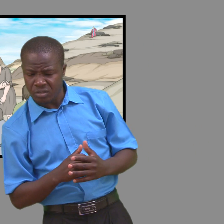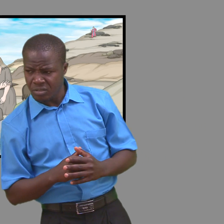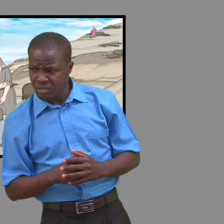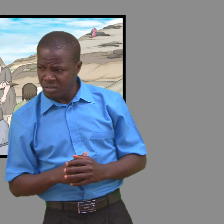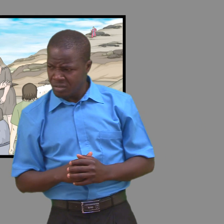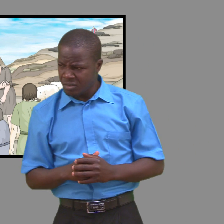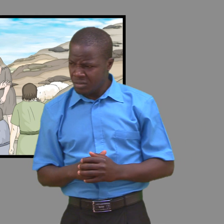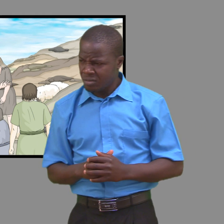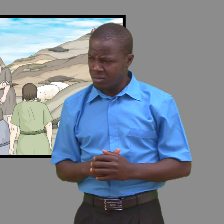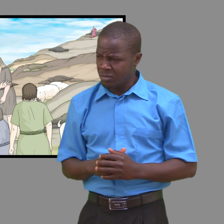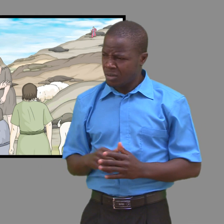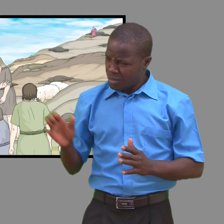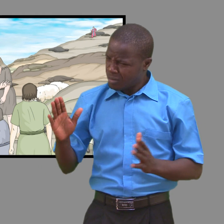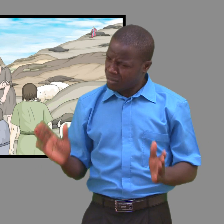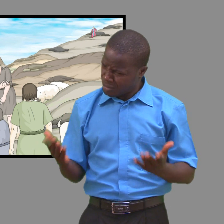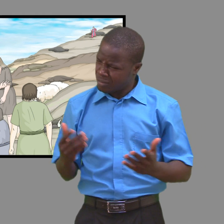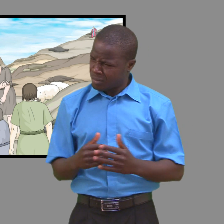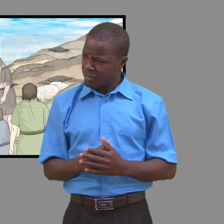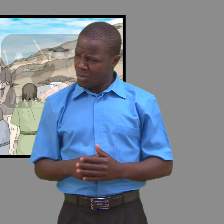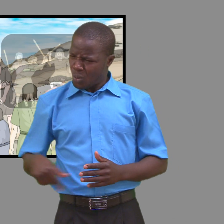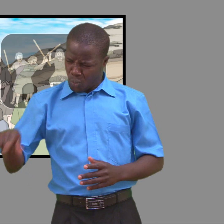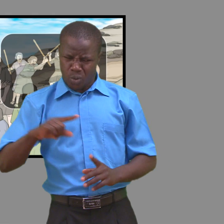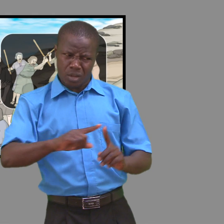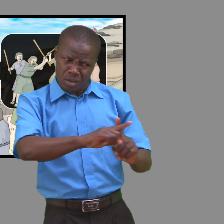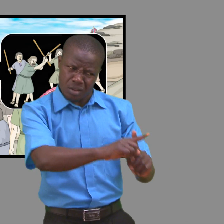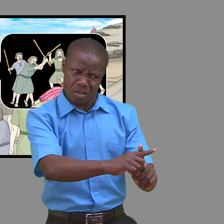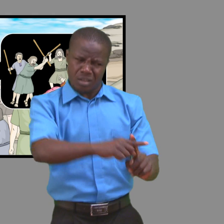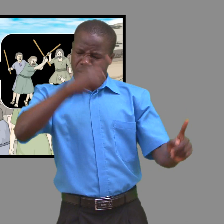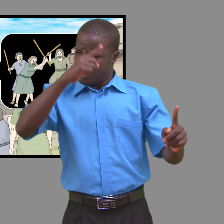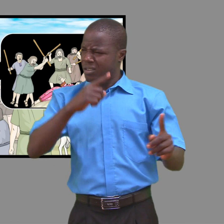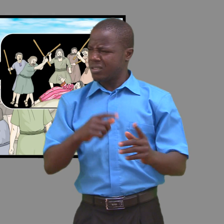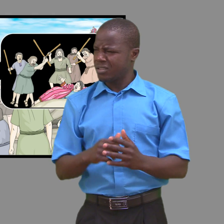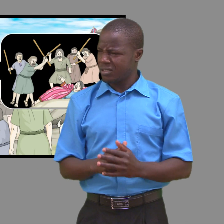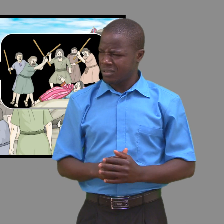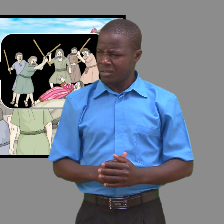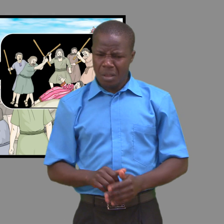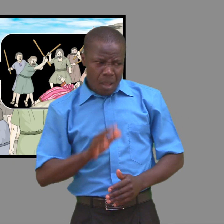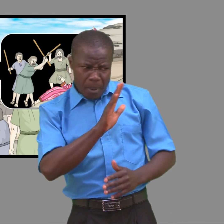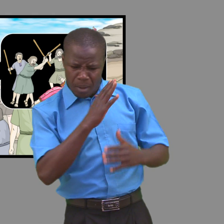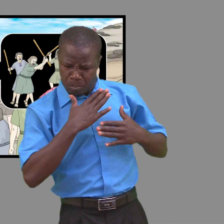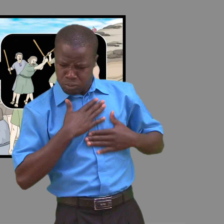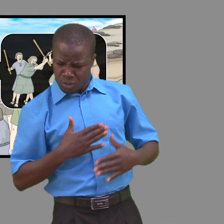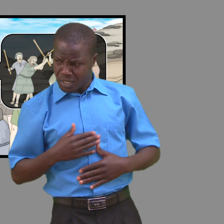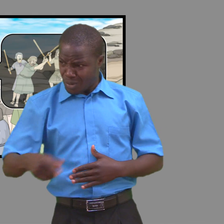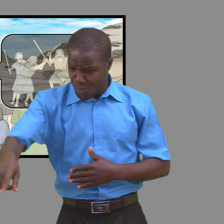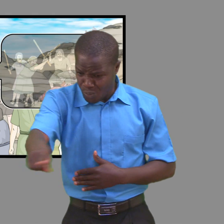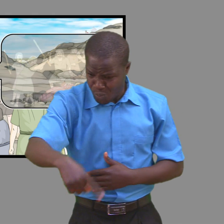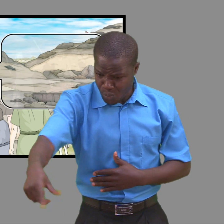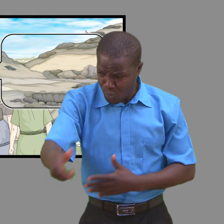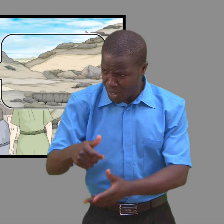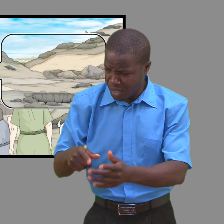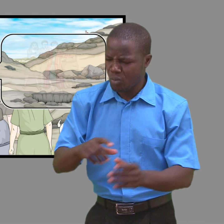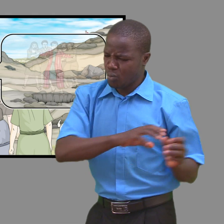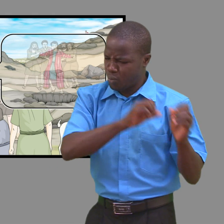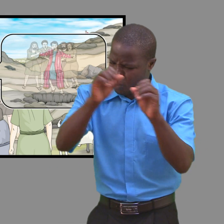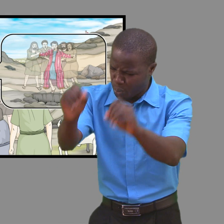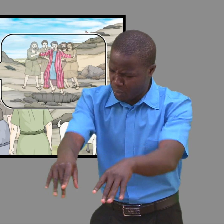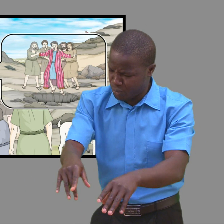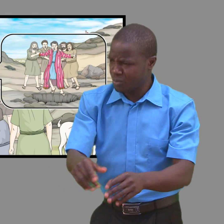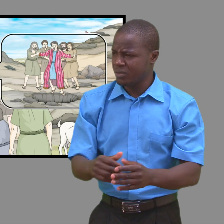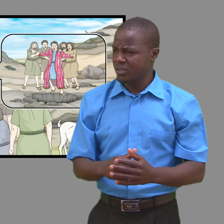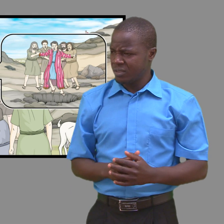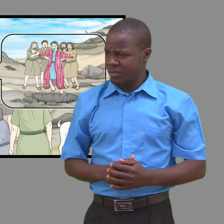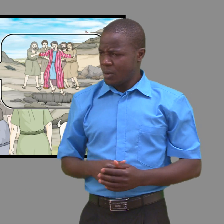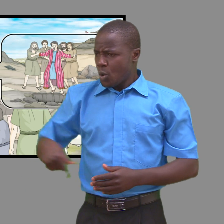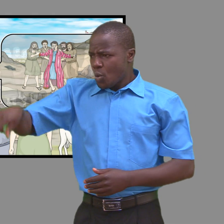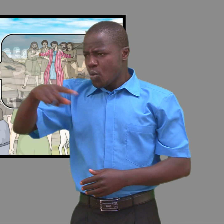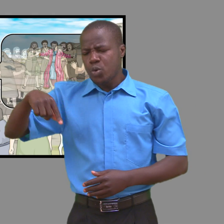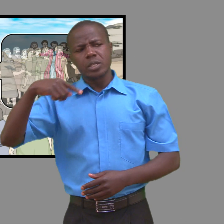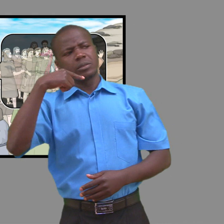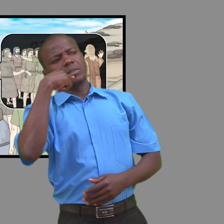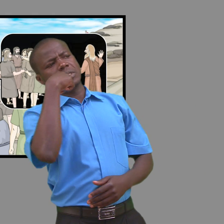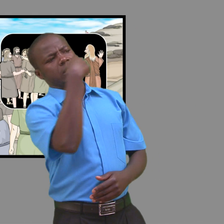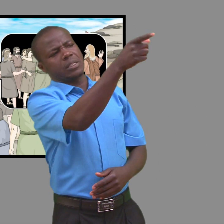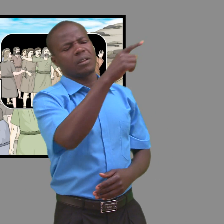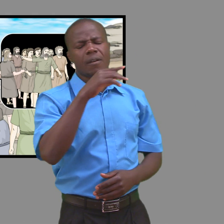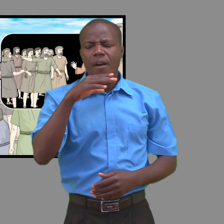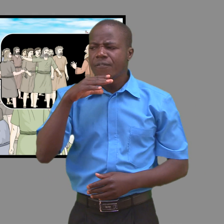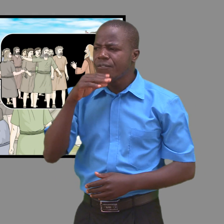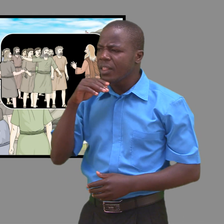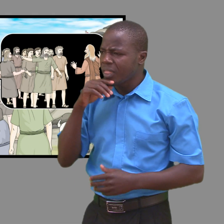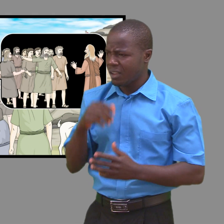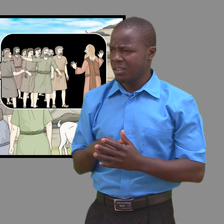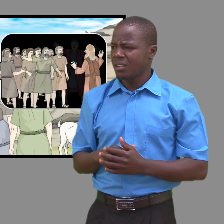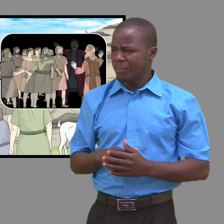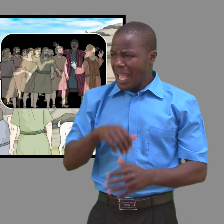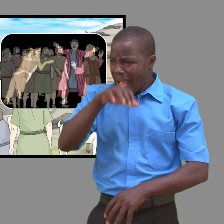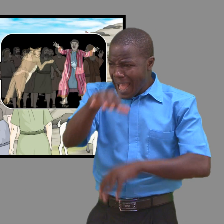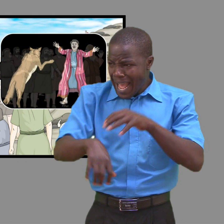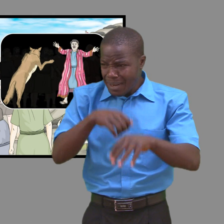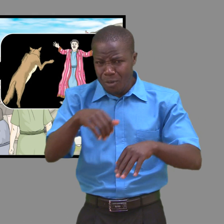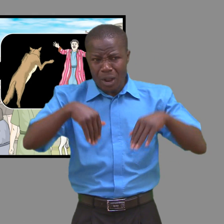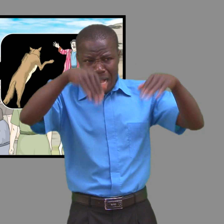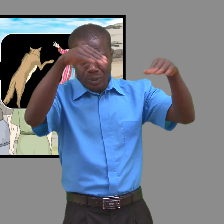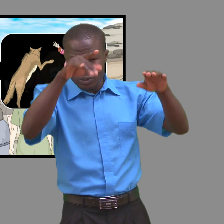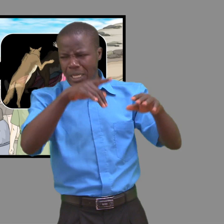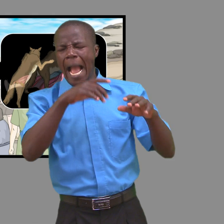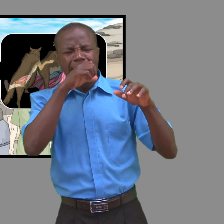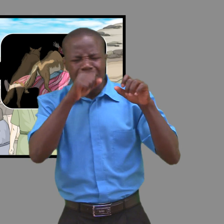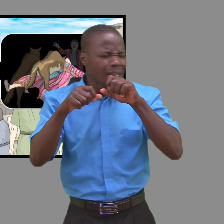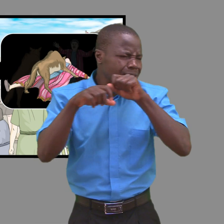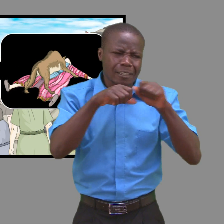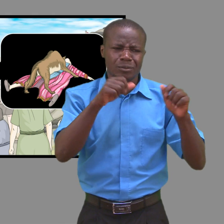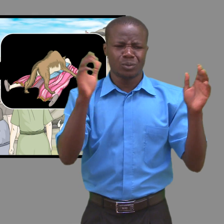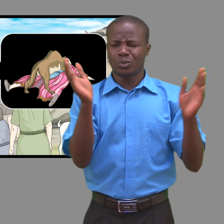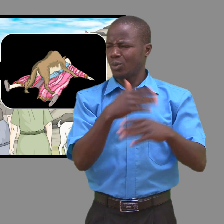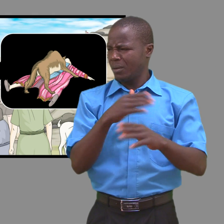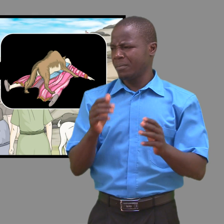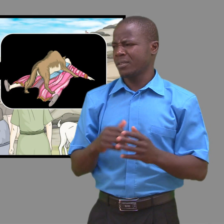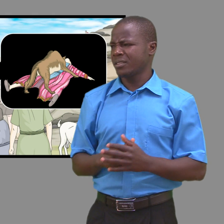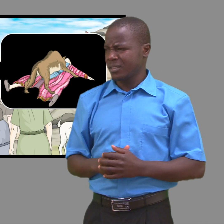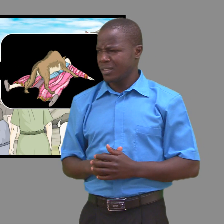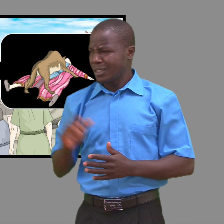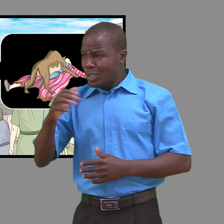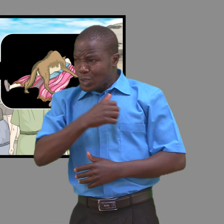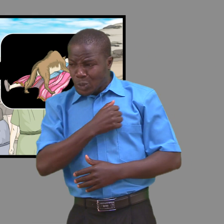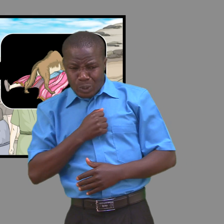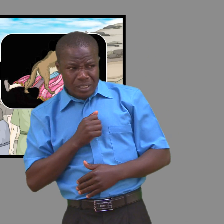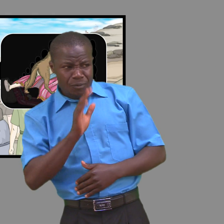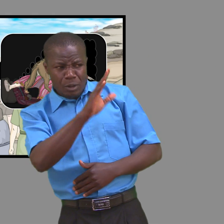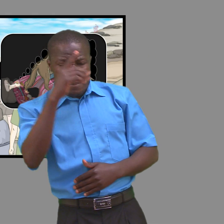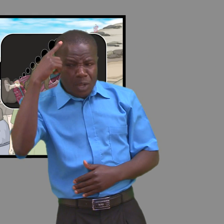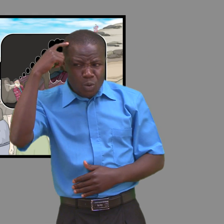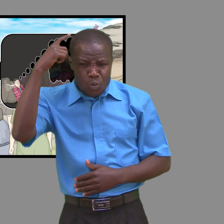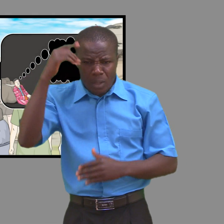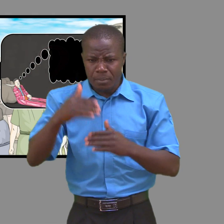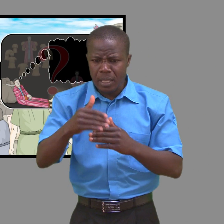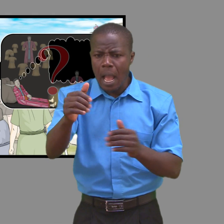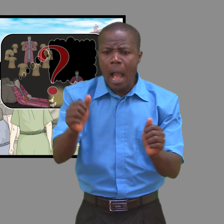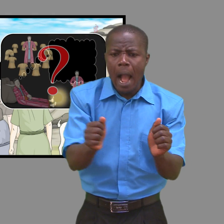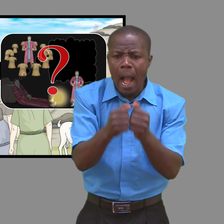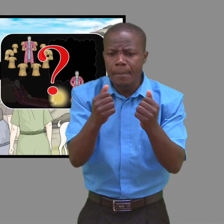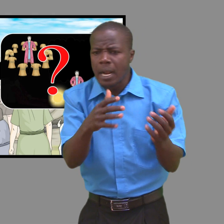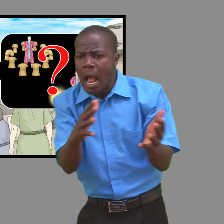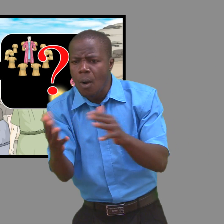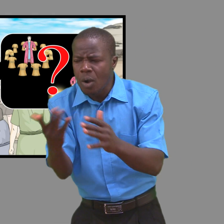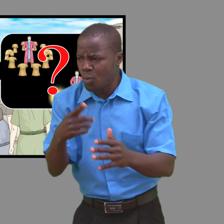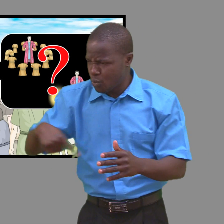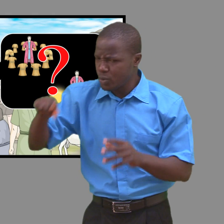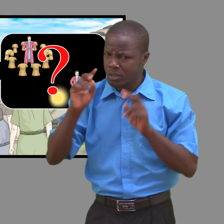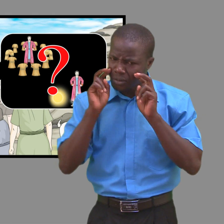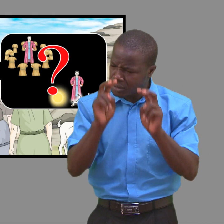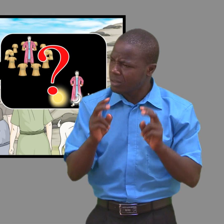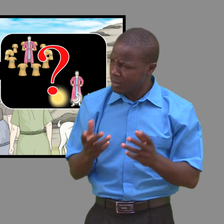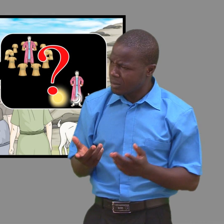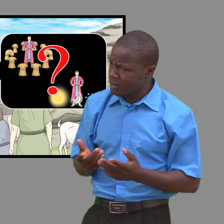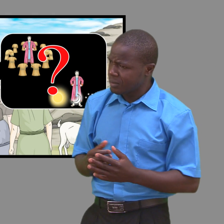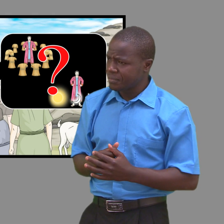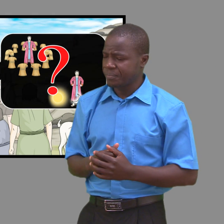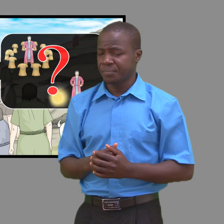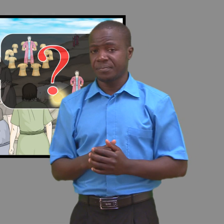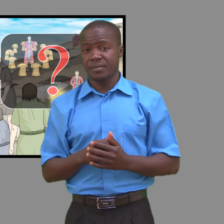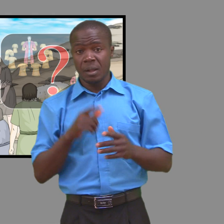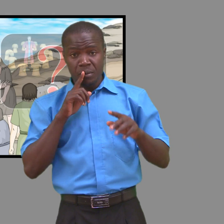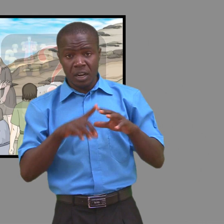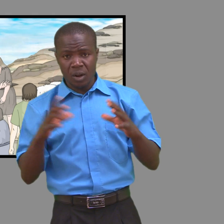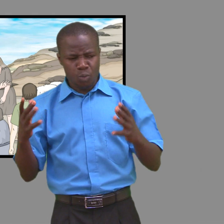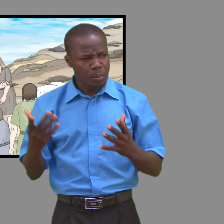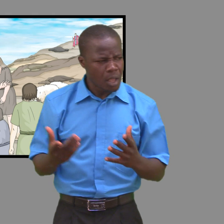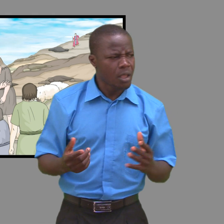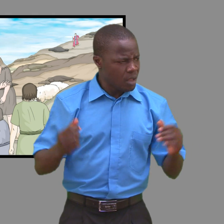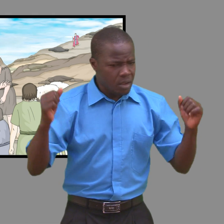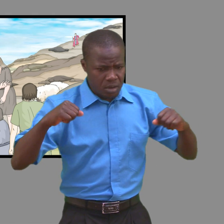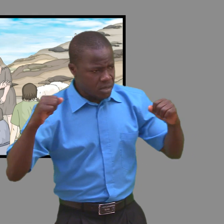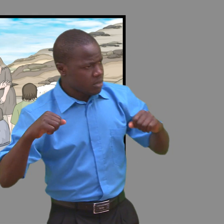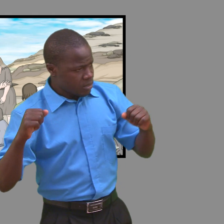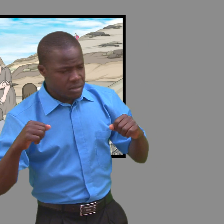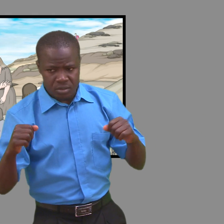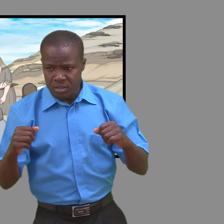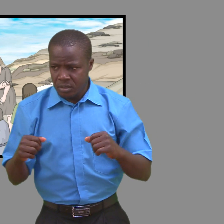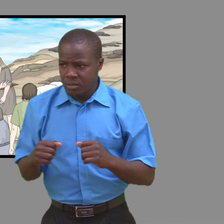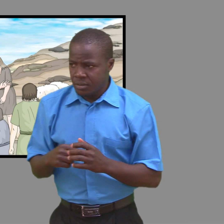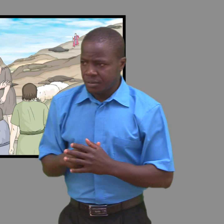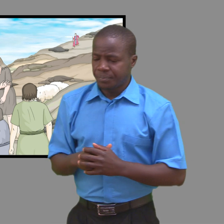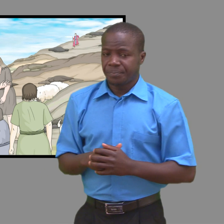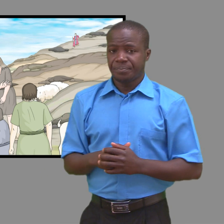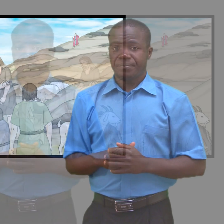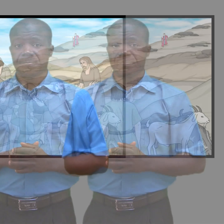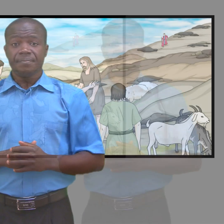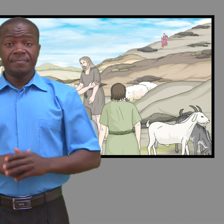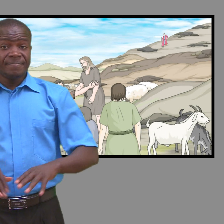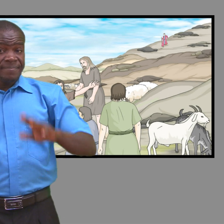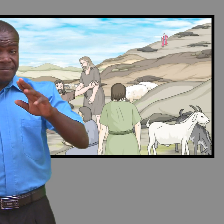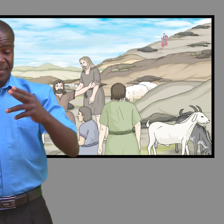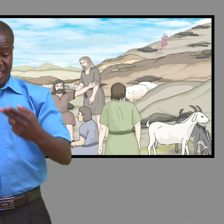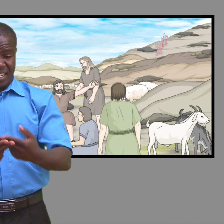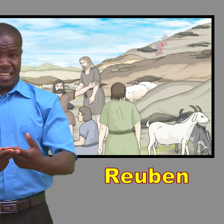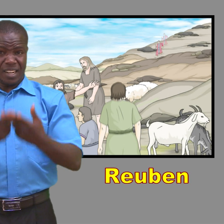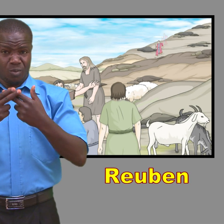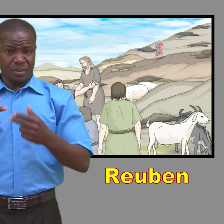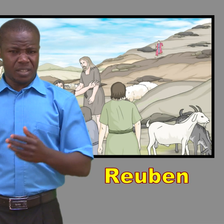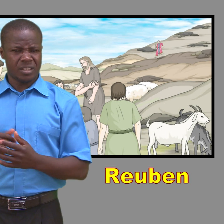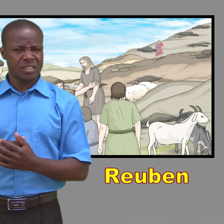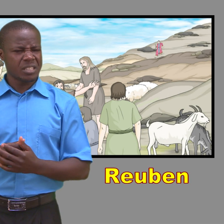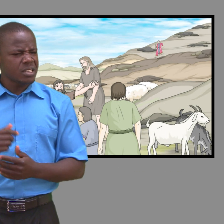“Come now, let us kill him and throw him into one of the pits. We can say that a vicious animal has devoured him. Then we shall see what becomes of his dreams!”